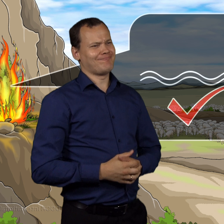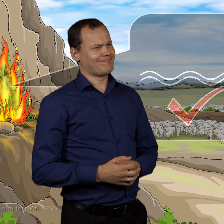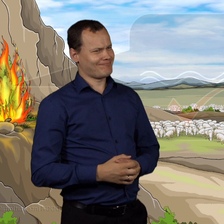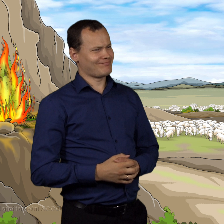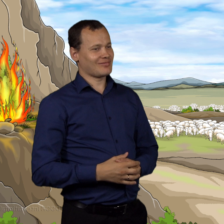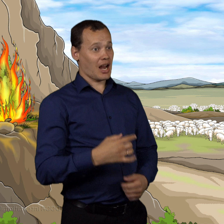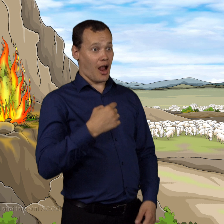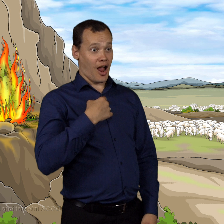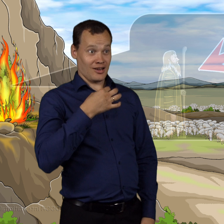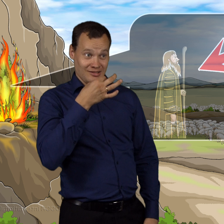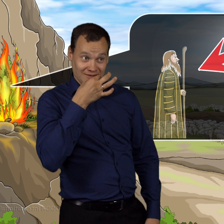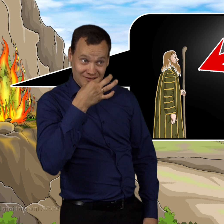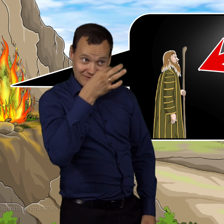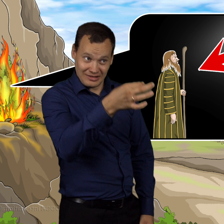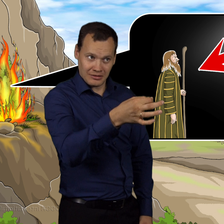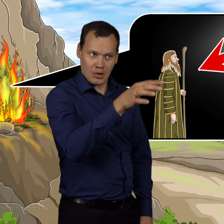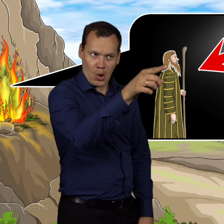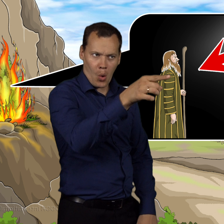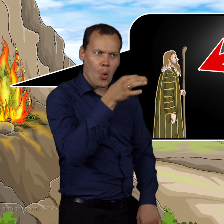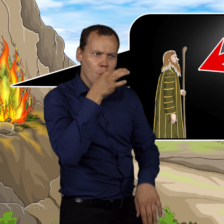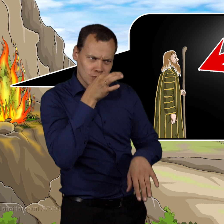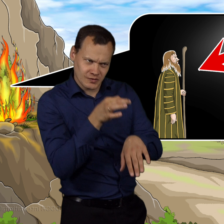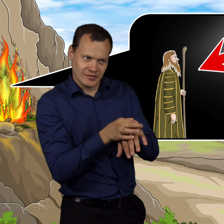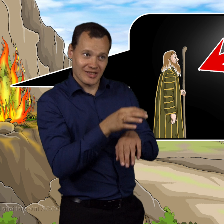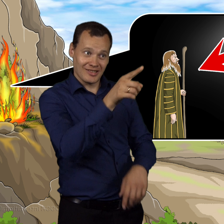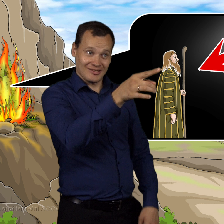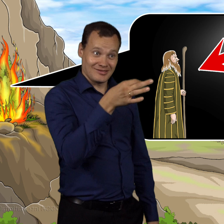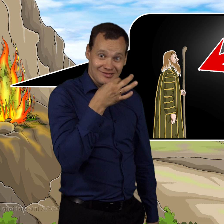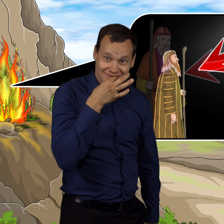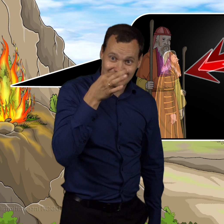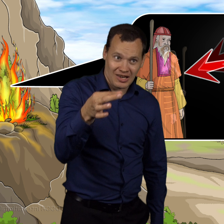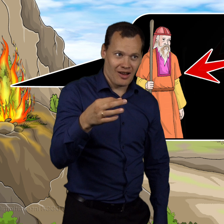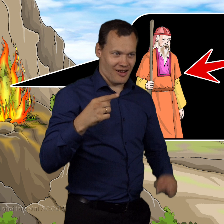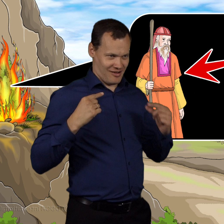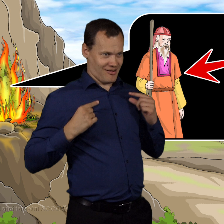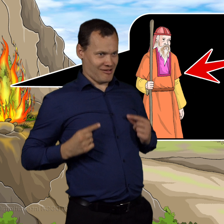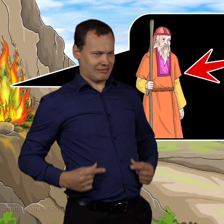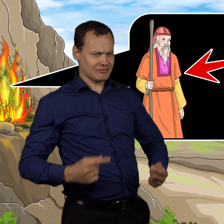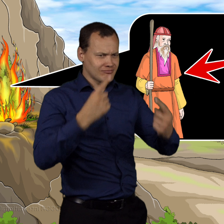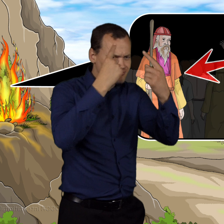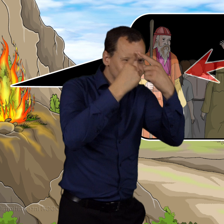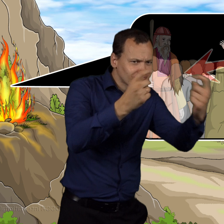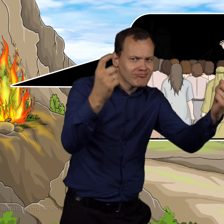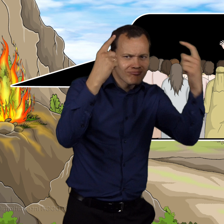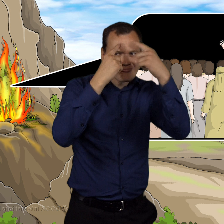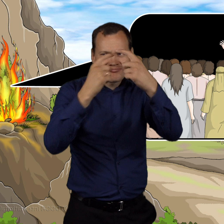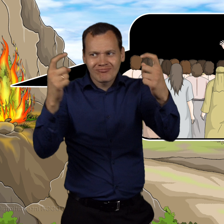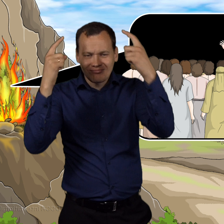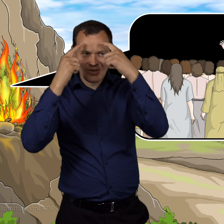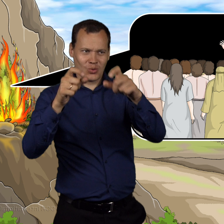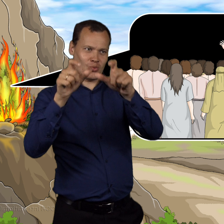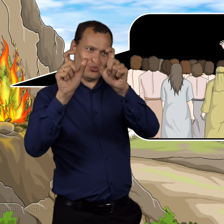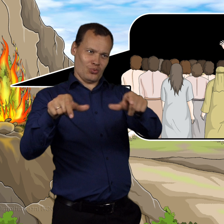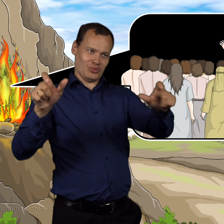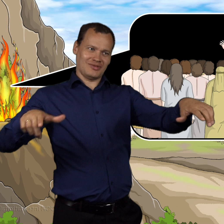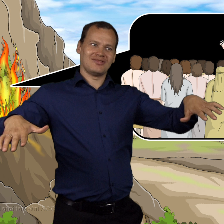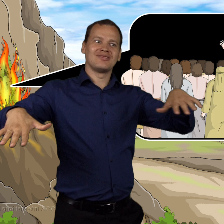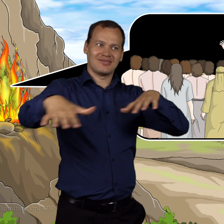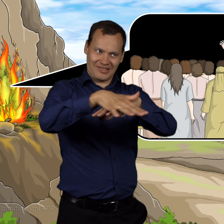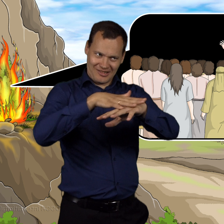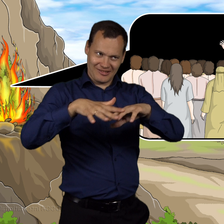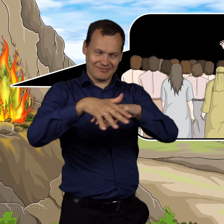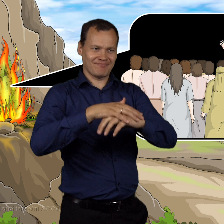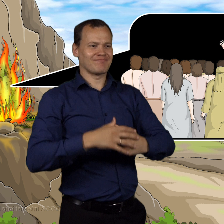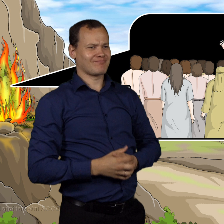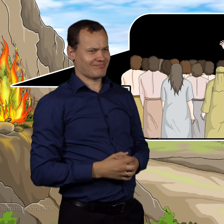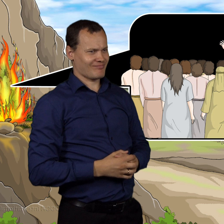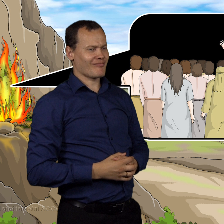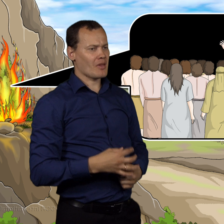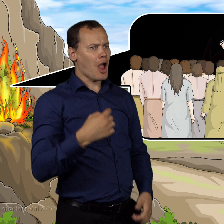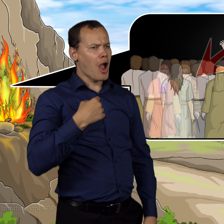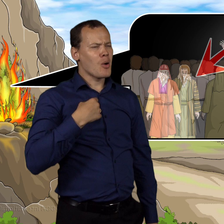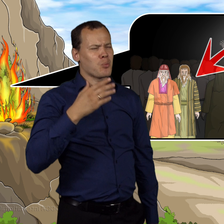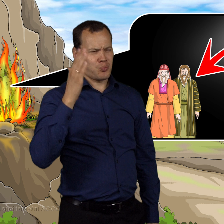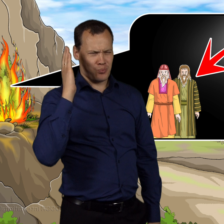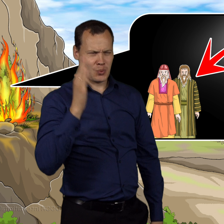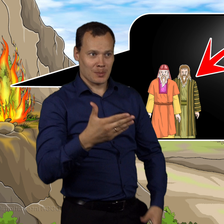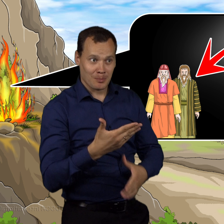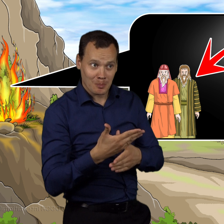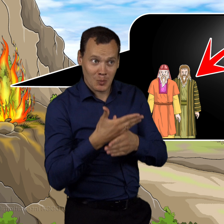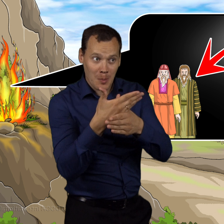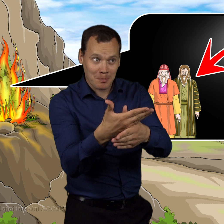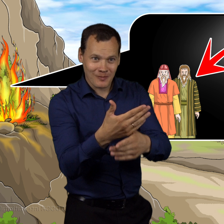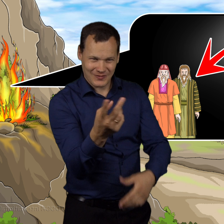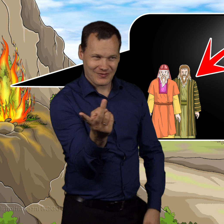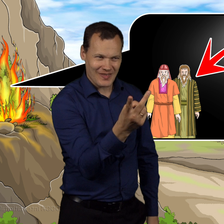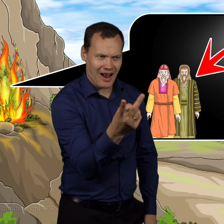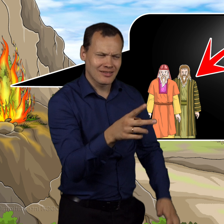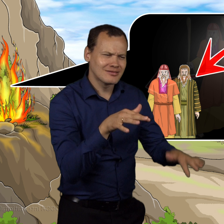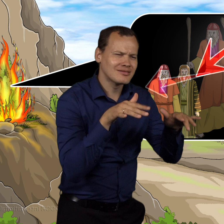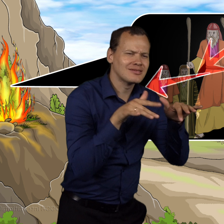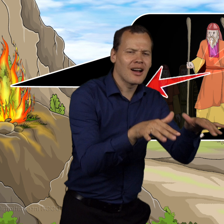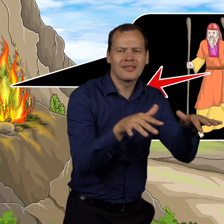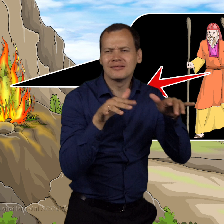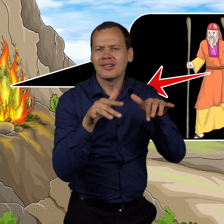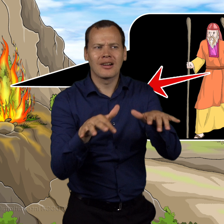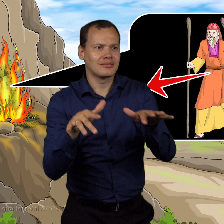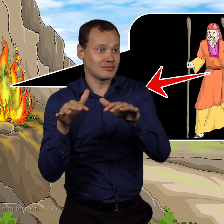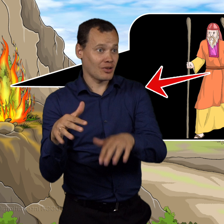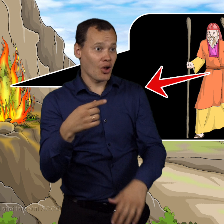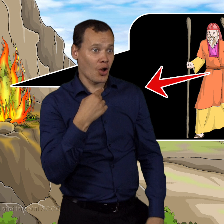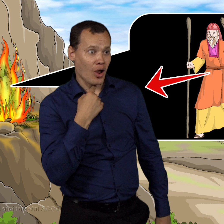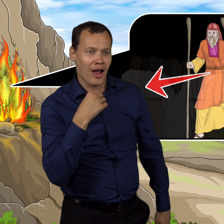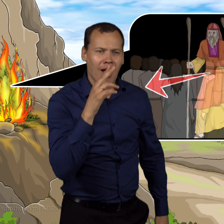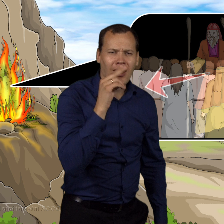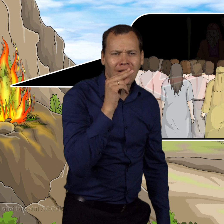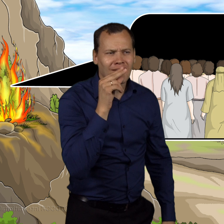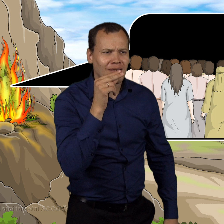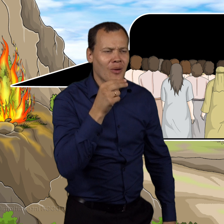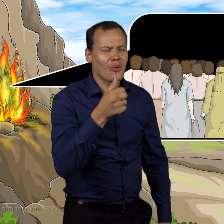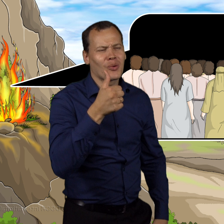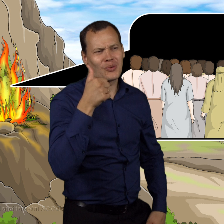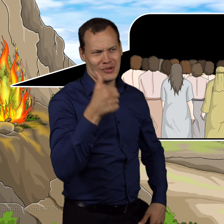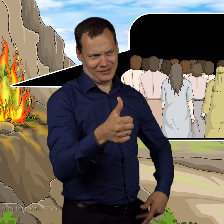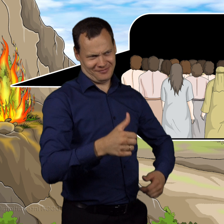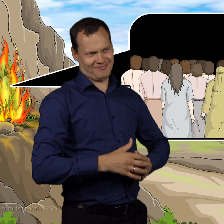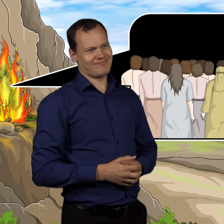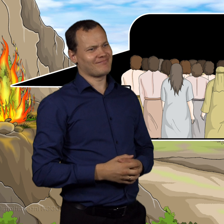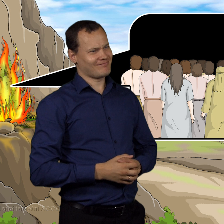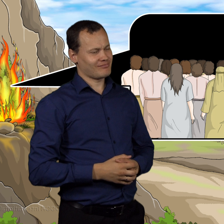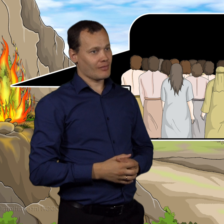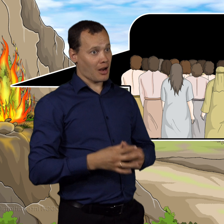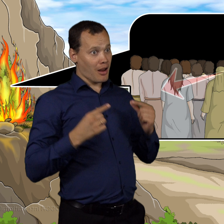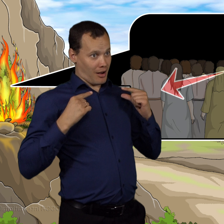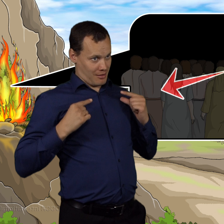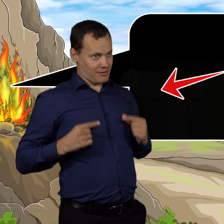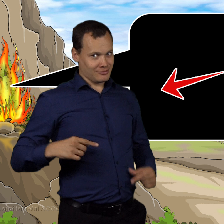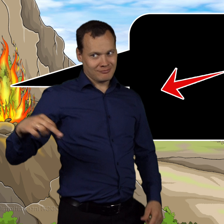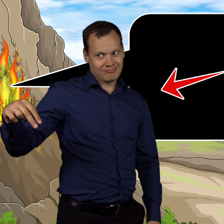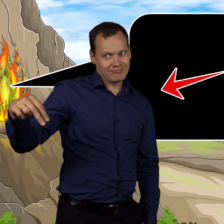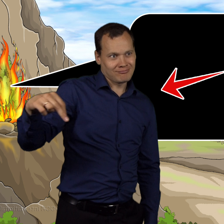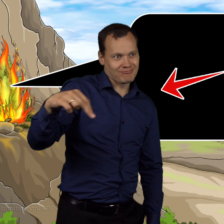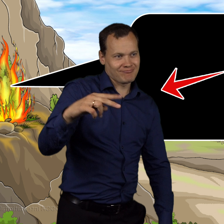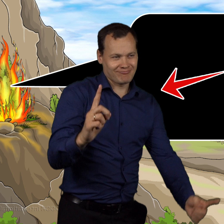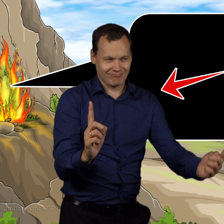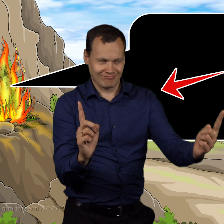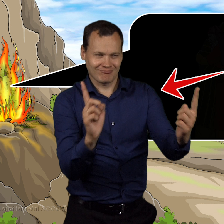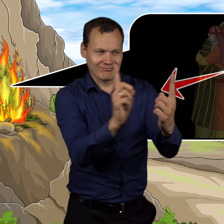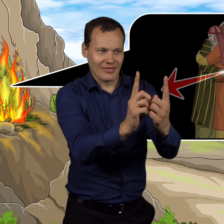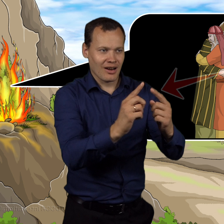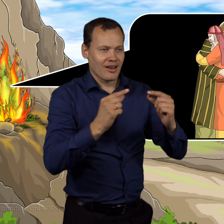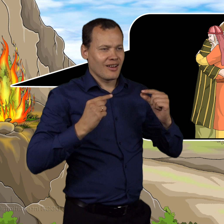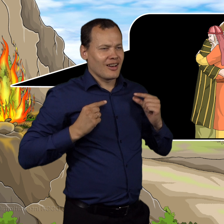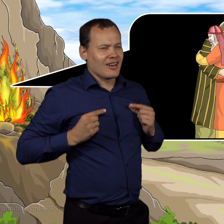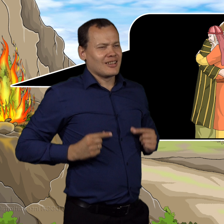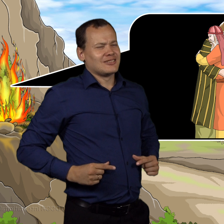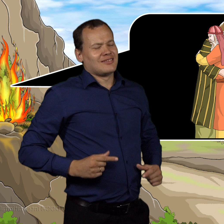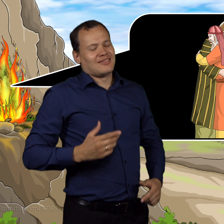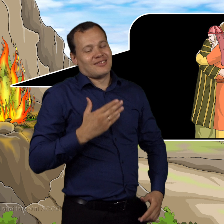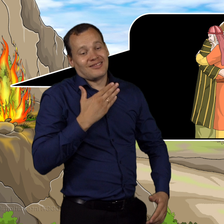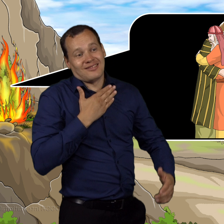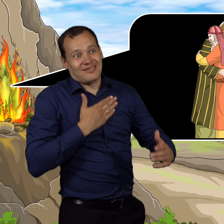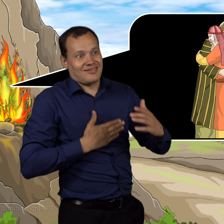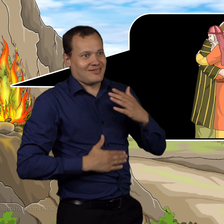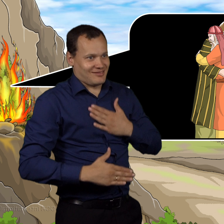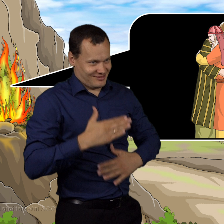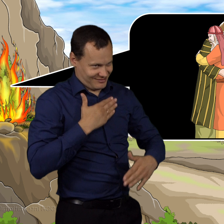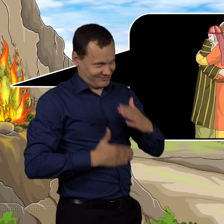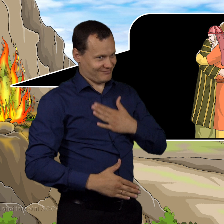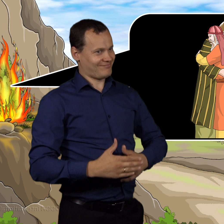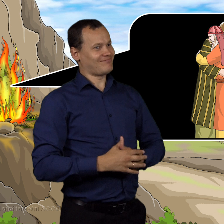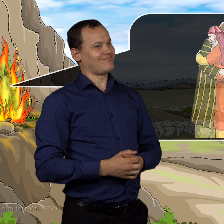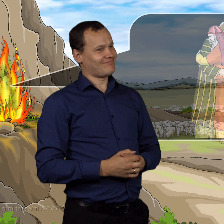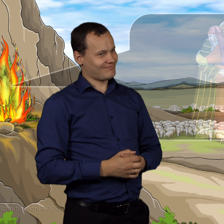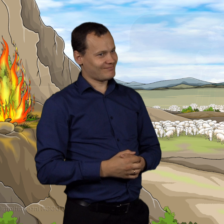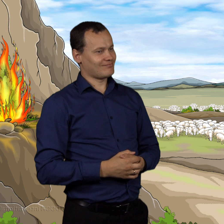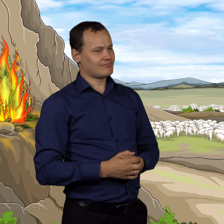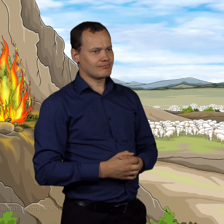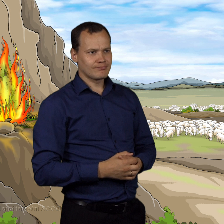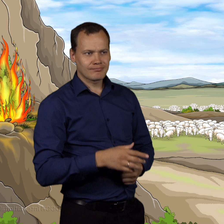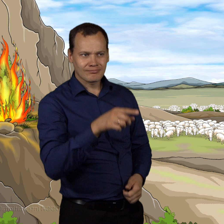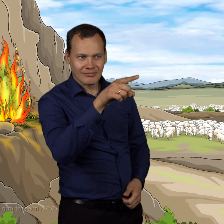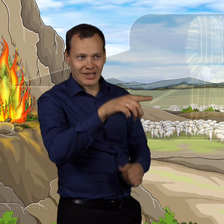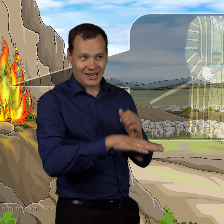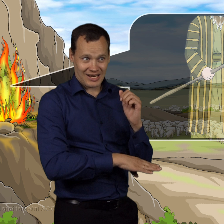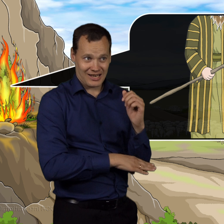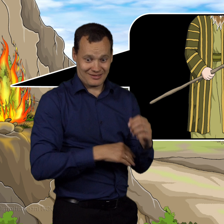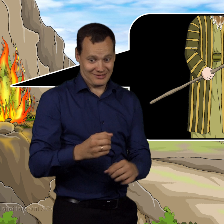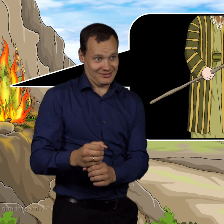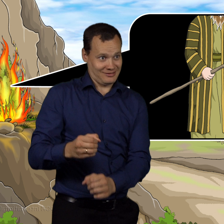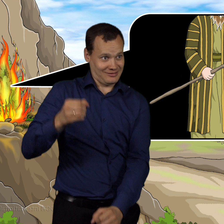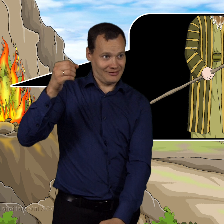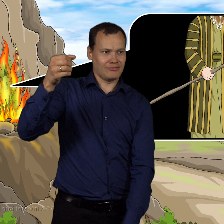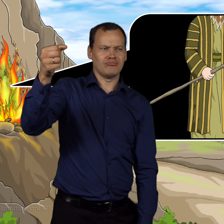You are to speak to him and put the words in his mouth. I will help both of you to speak, and I will teach you what to do. He will speak to the people for you. He will be your spokesman, and it will be as if you were God to him.